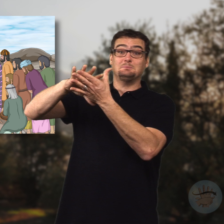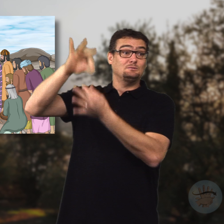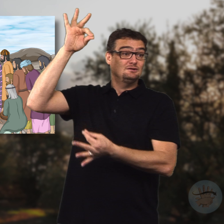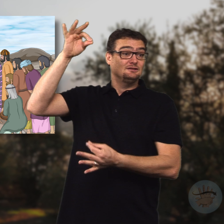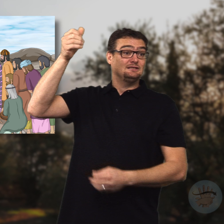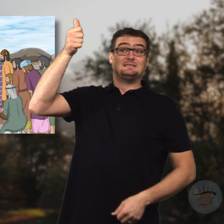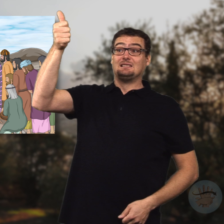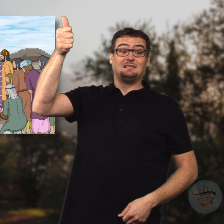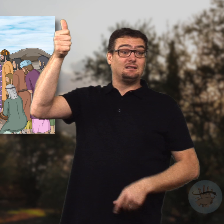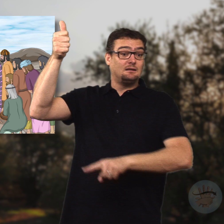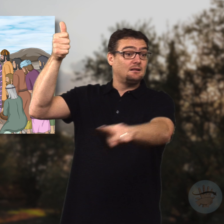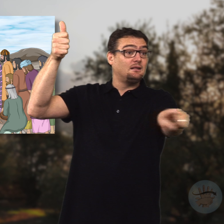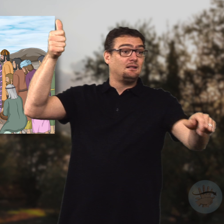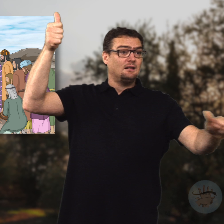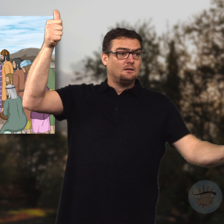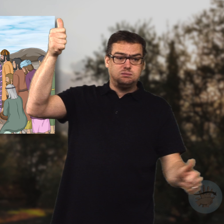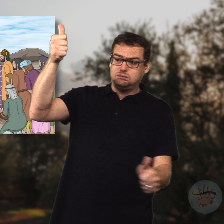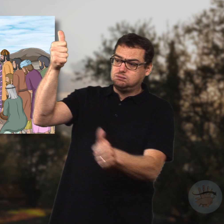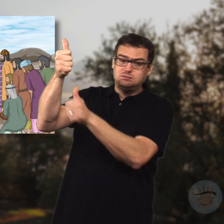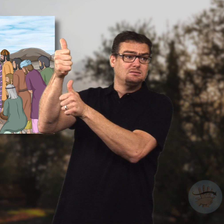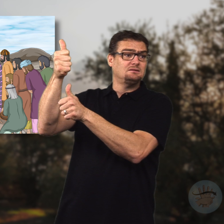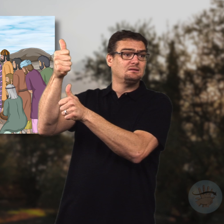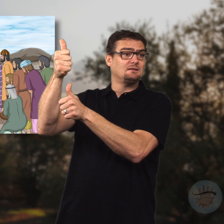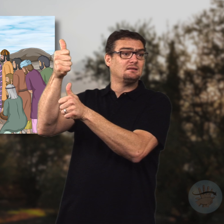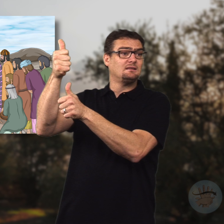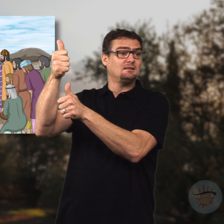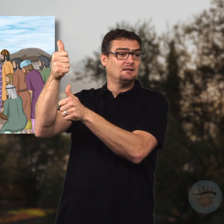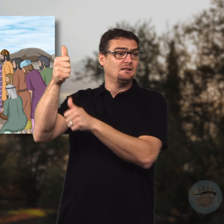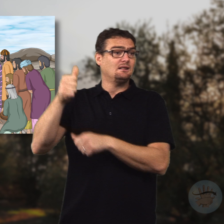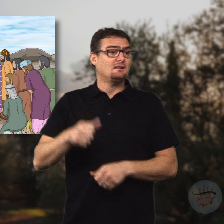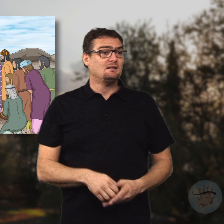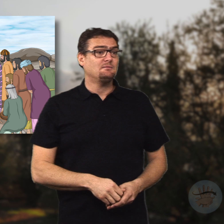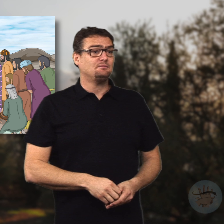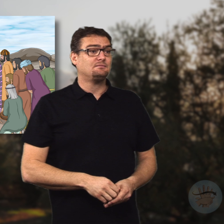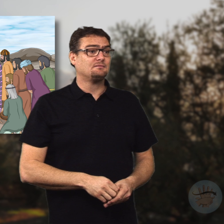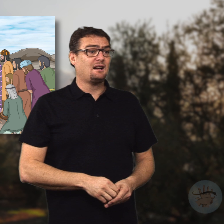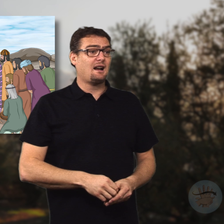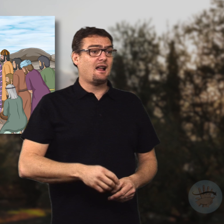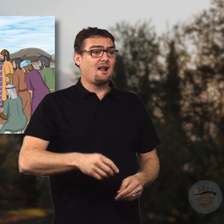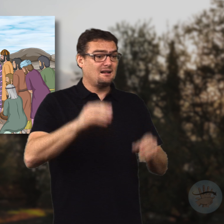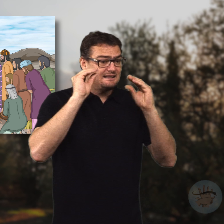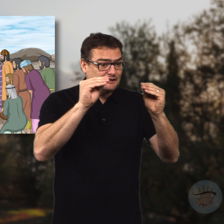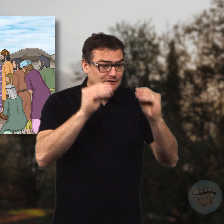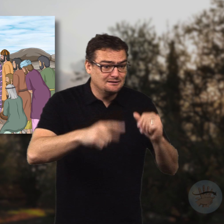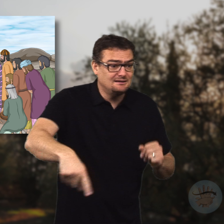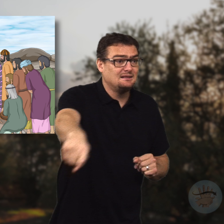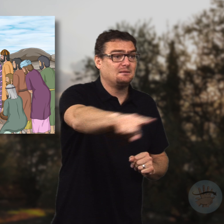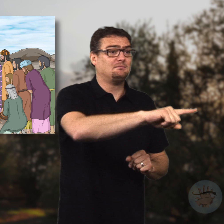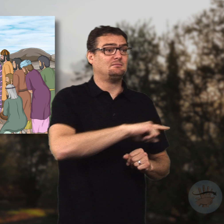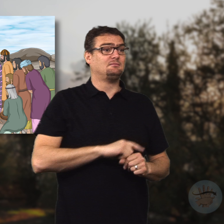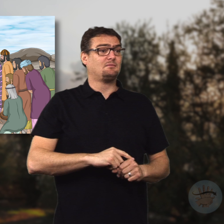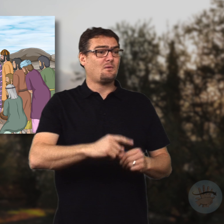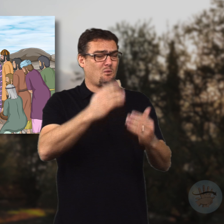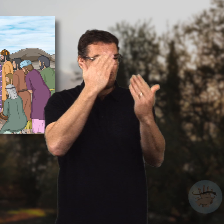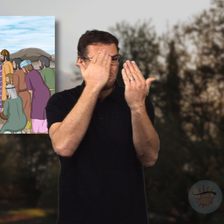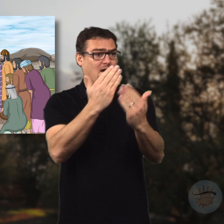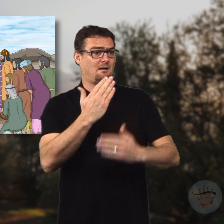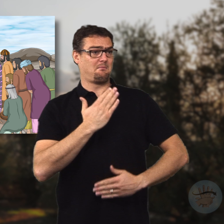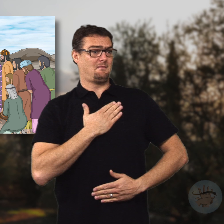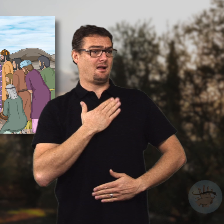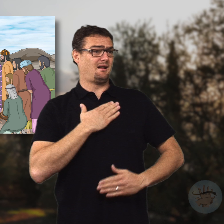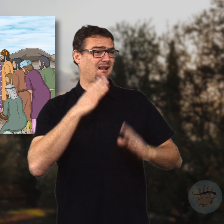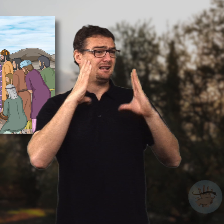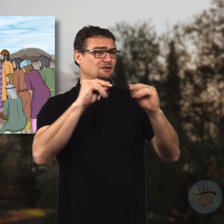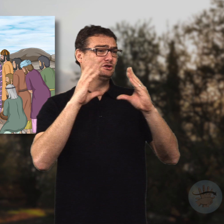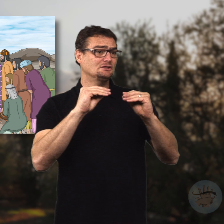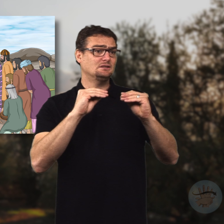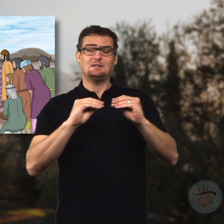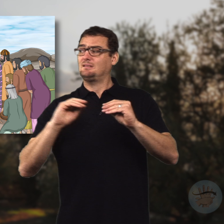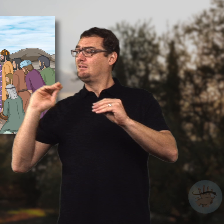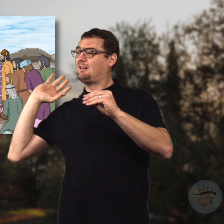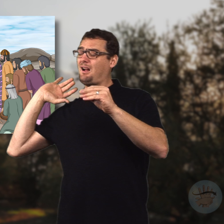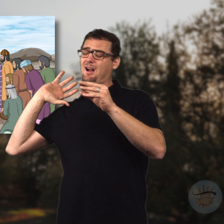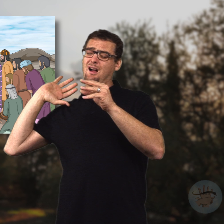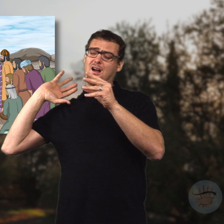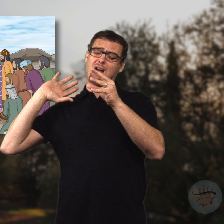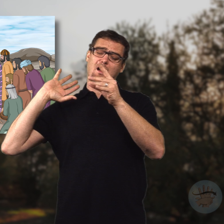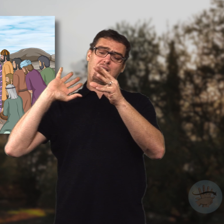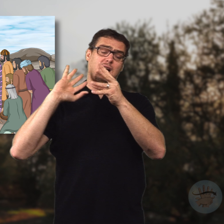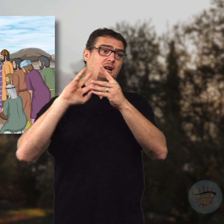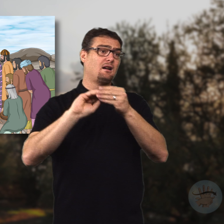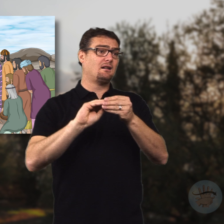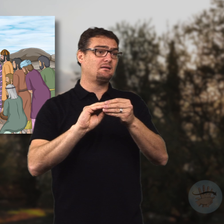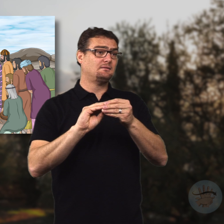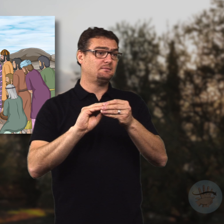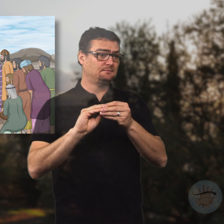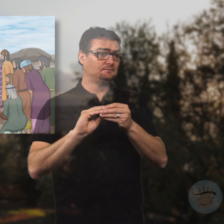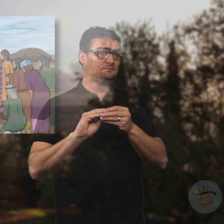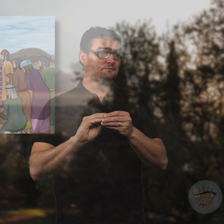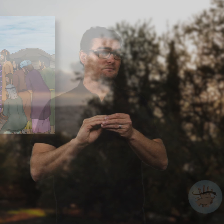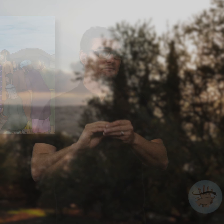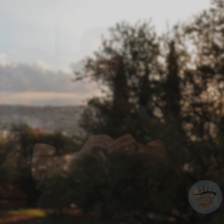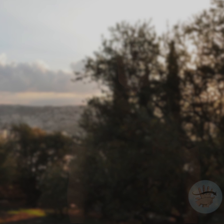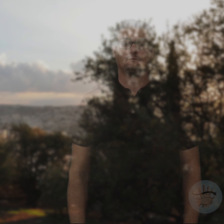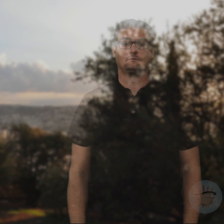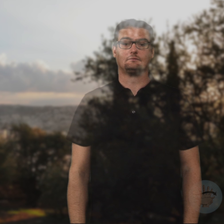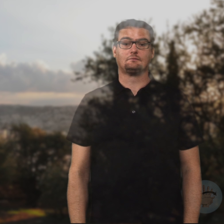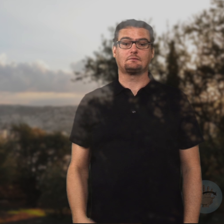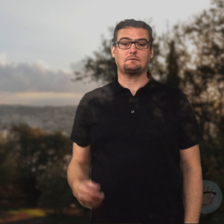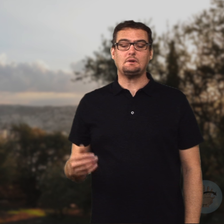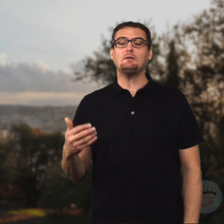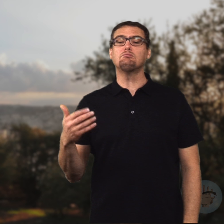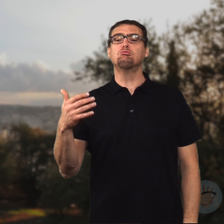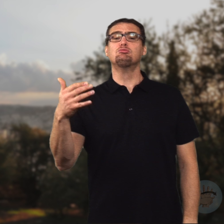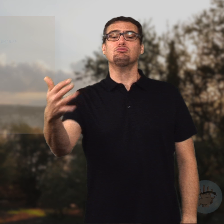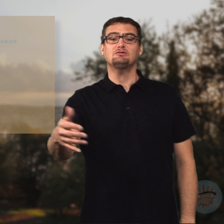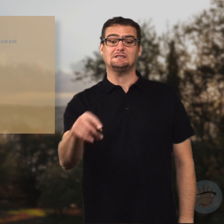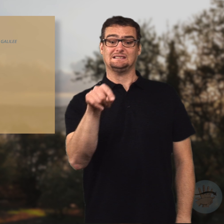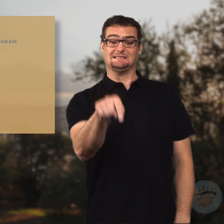And surely I am with you always, even to the end of the age.”